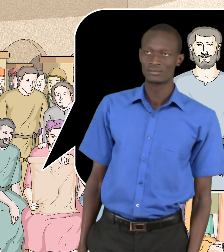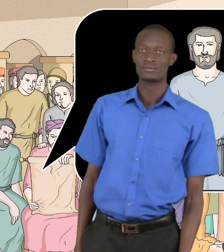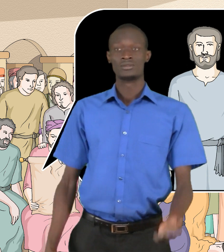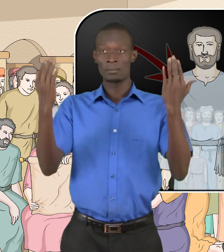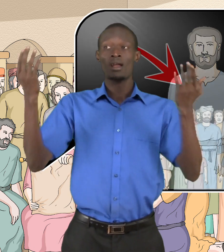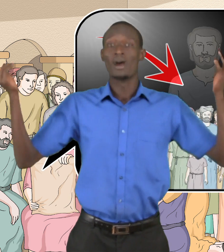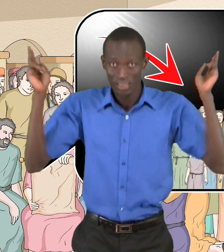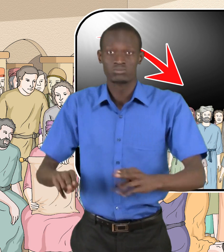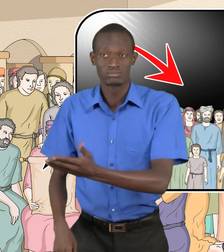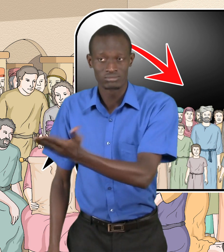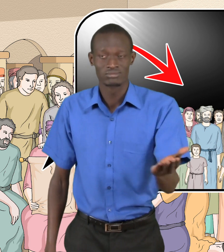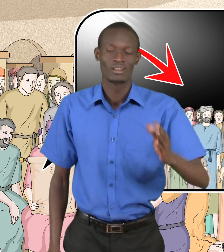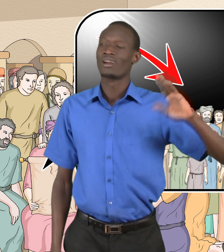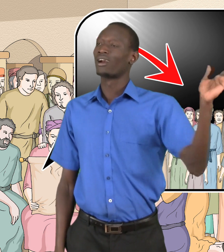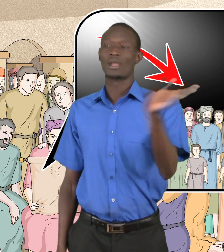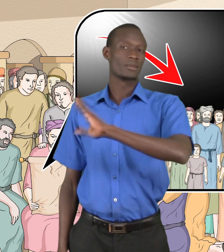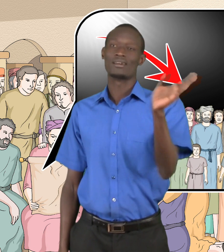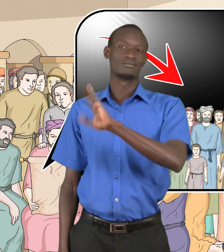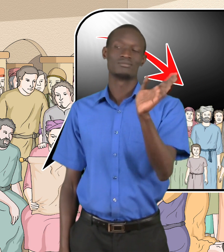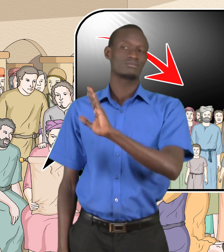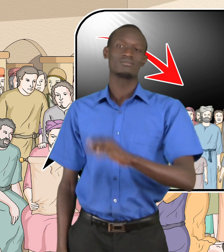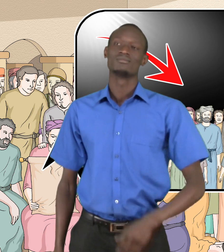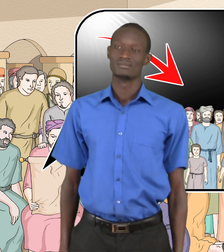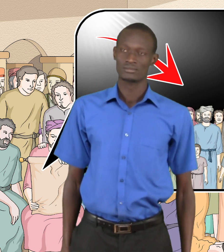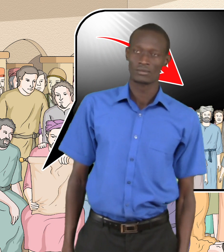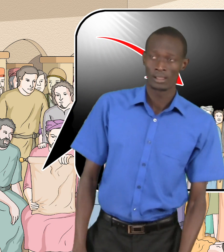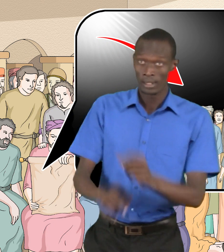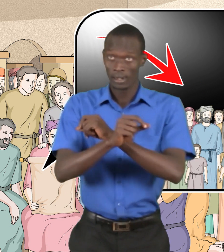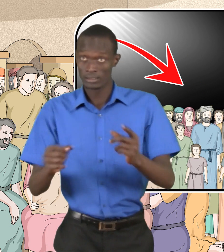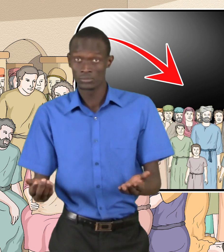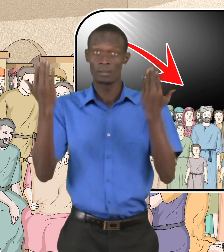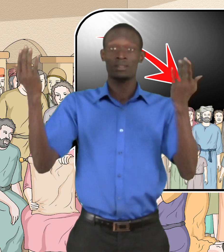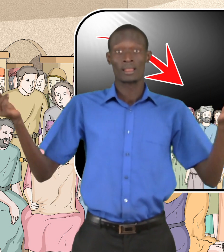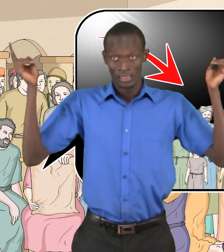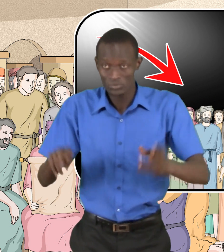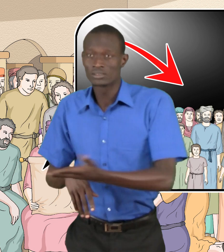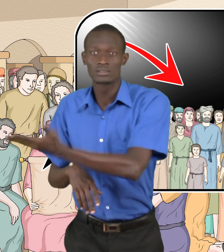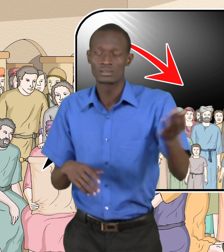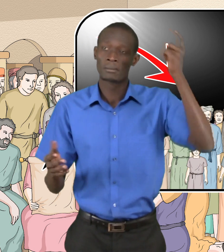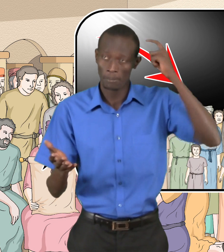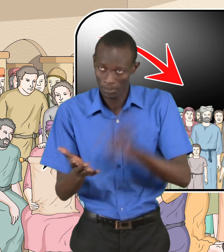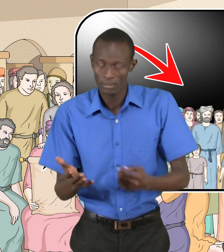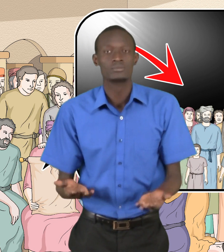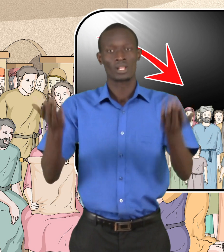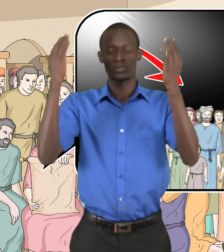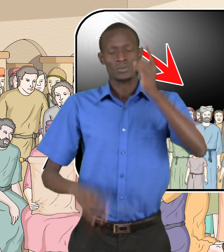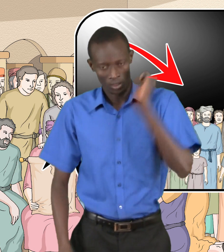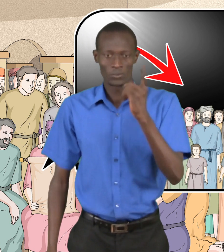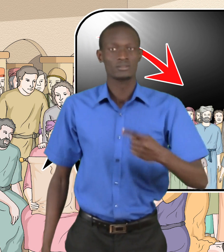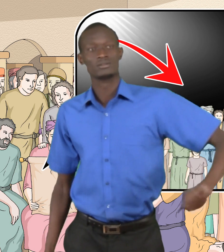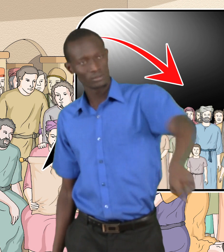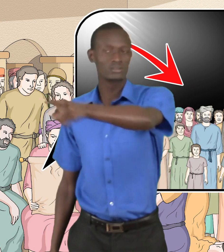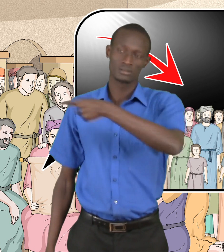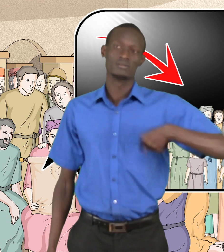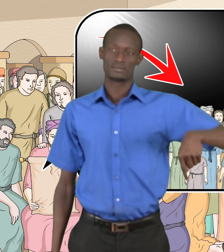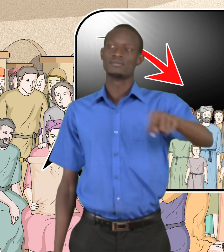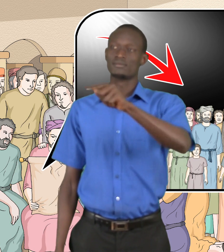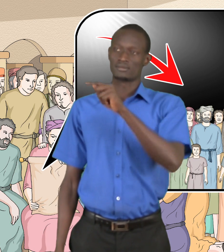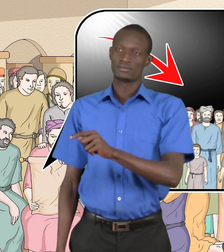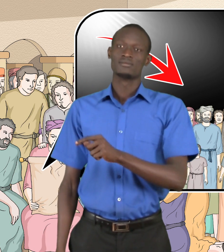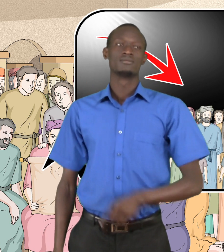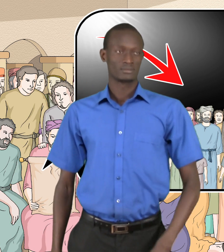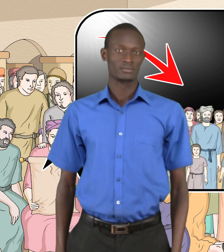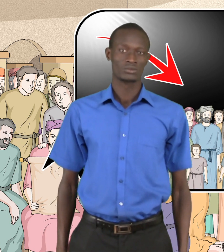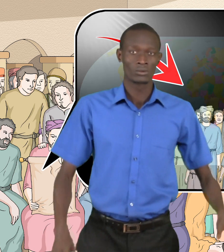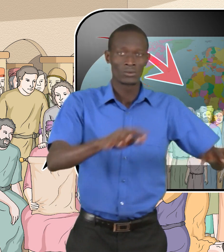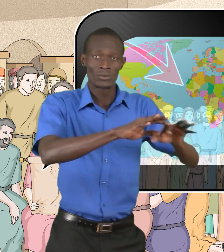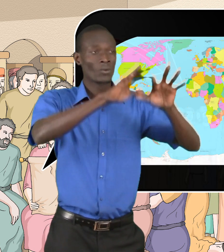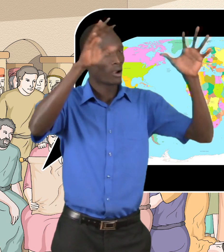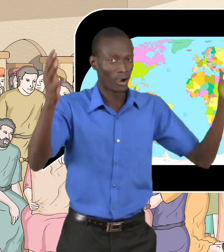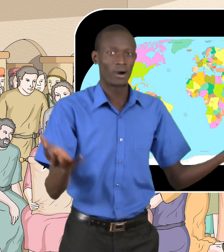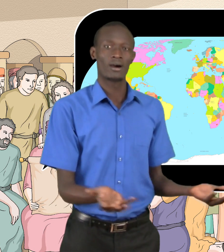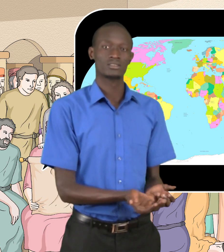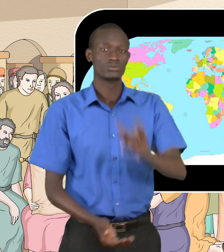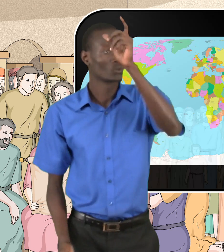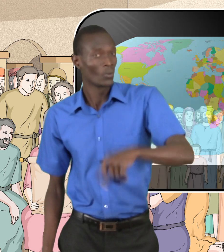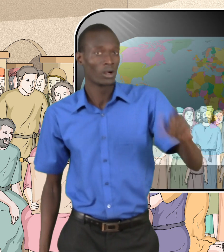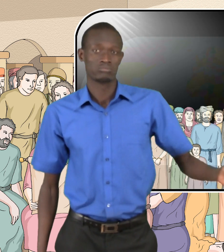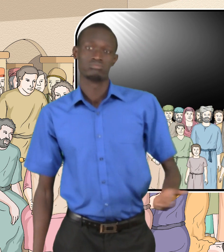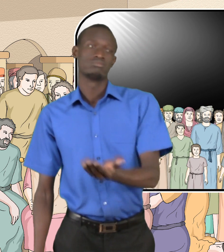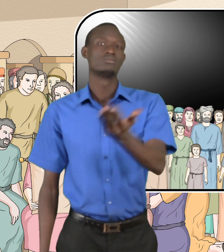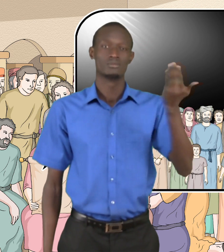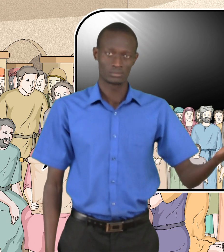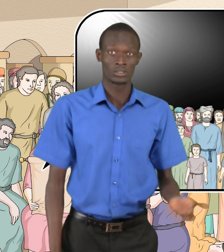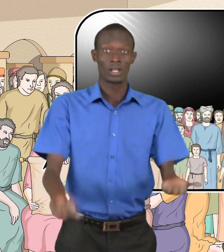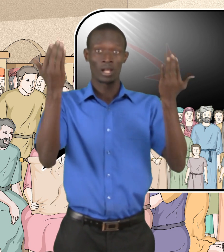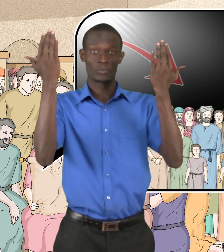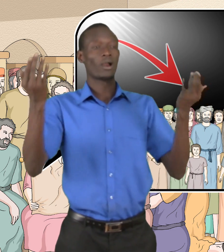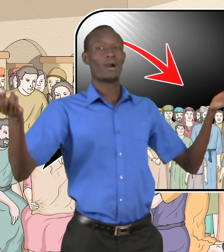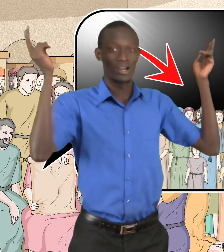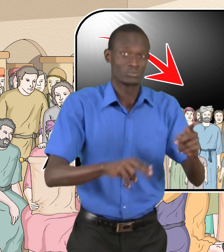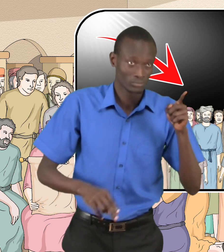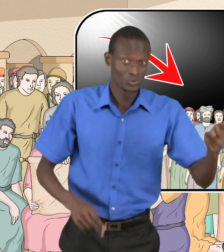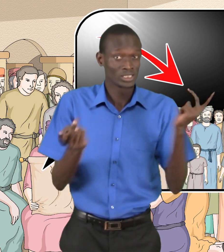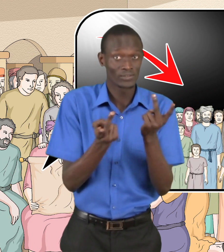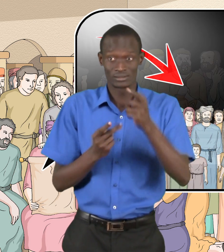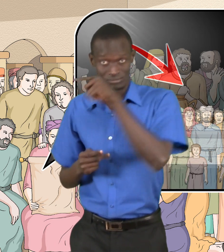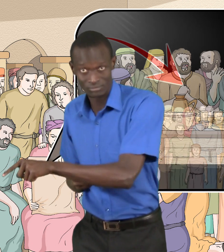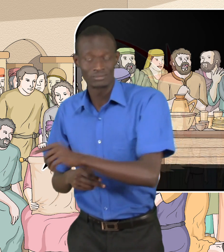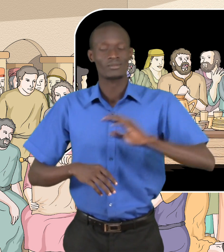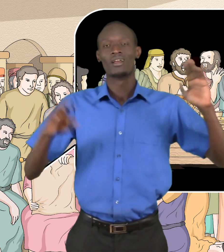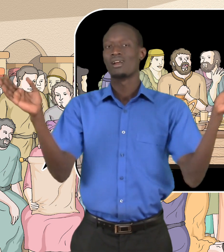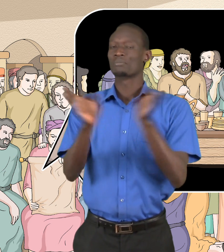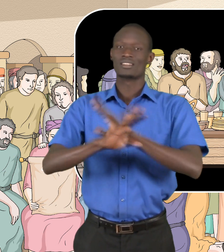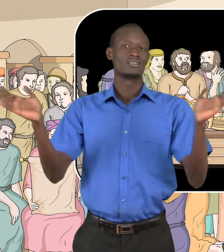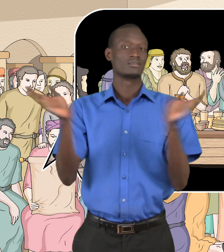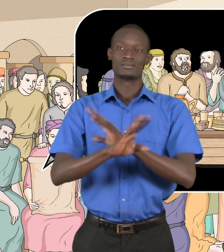But when we are judged by the Lord, we are being disciplined so that we will not be condemned with the world.